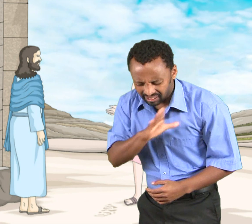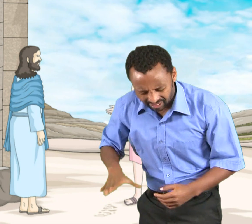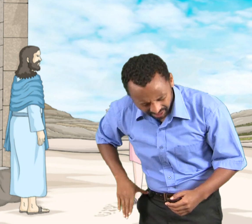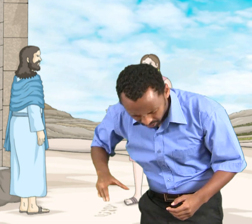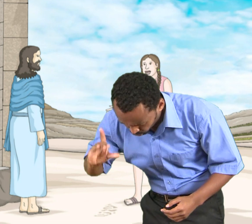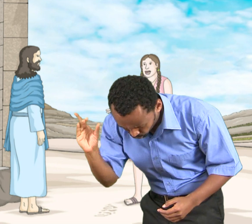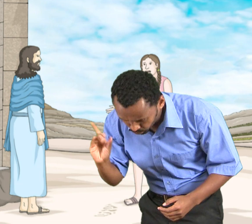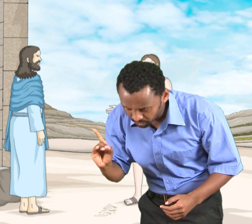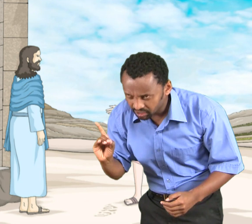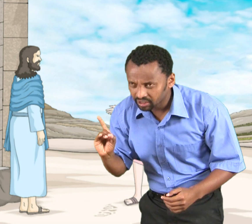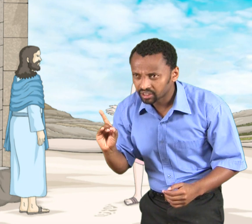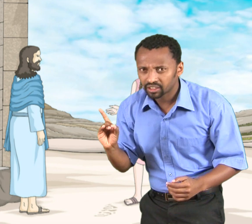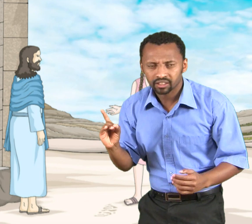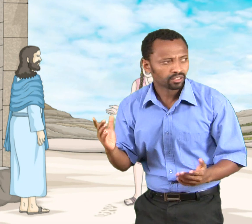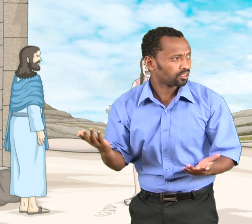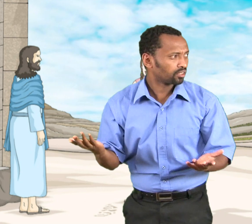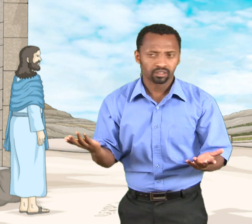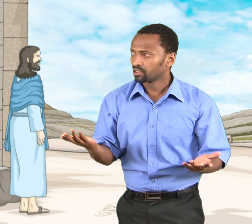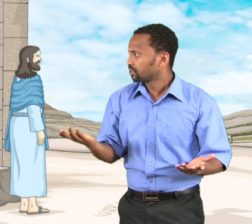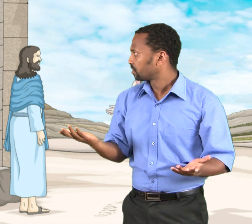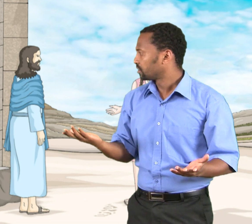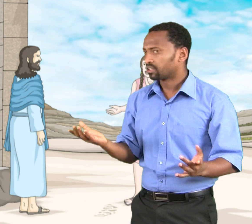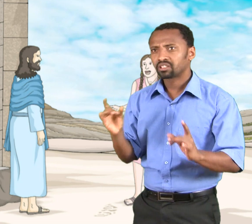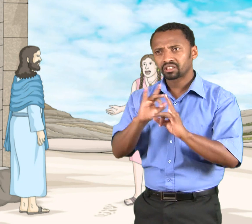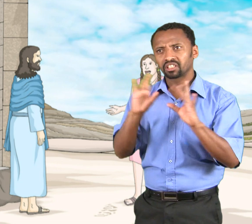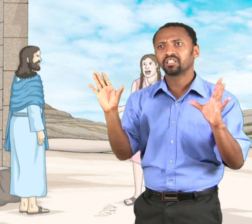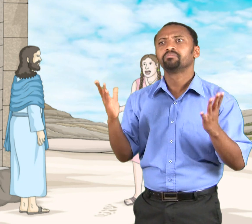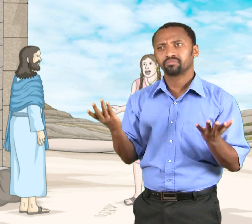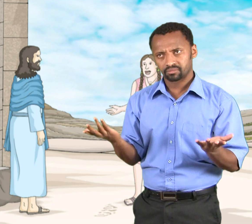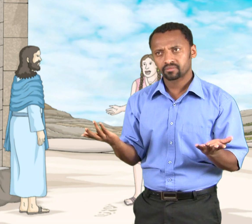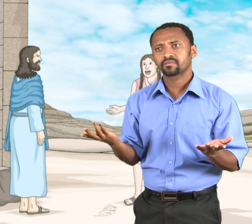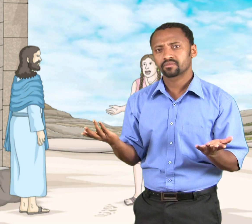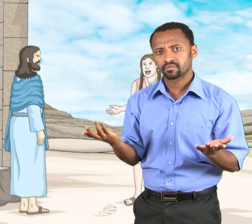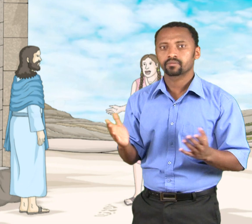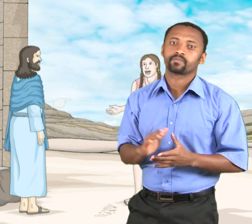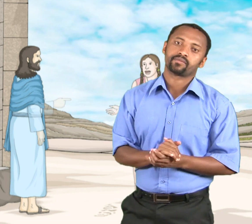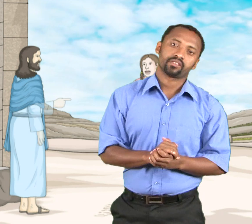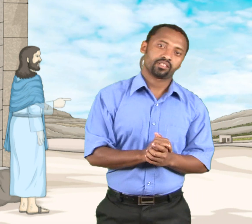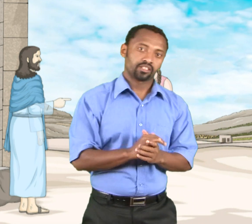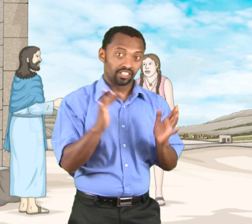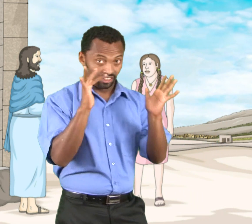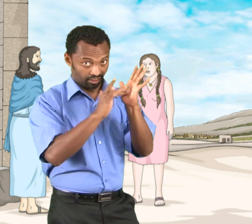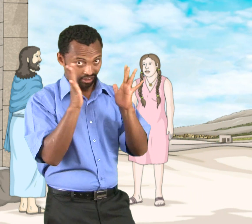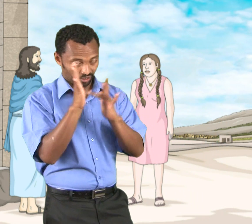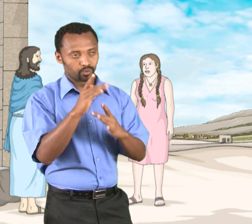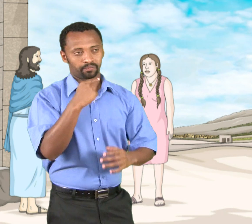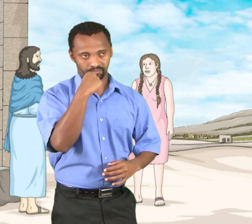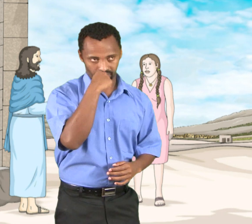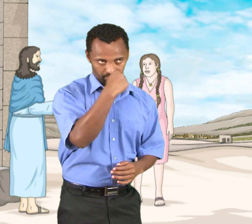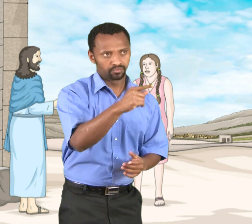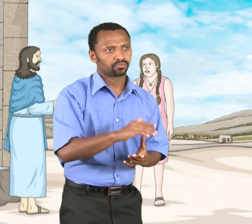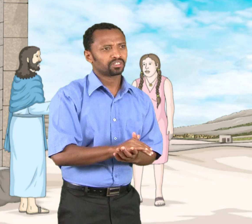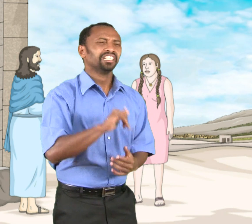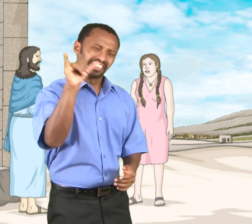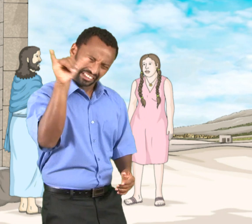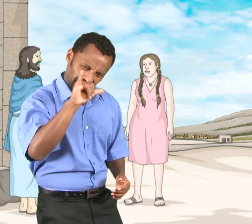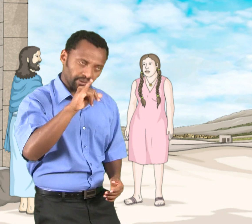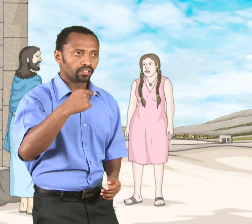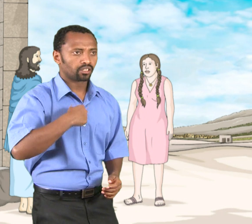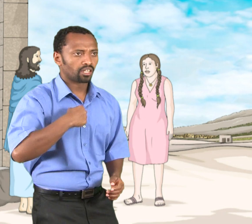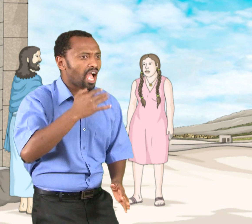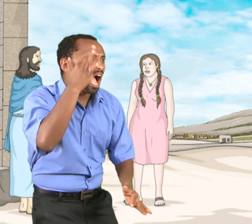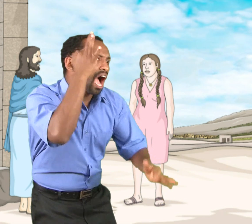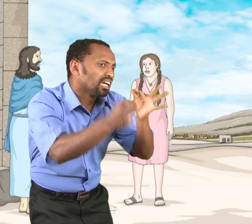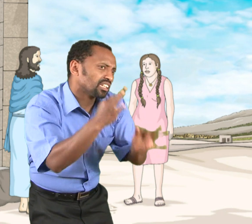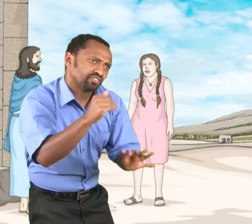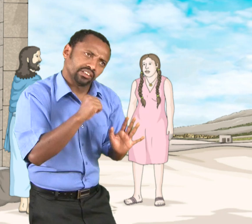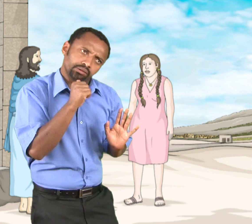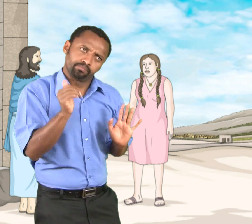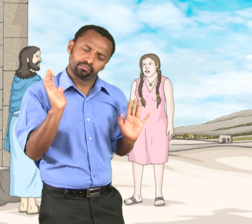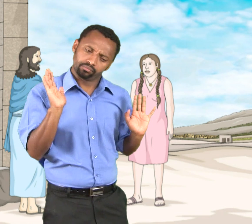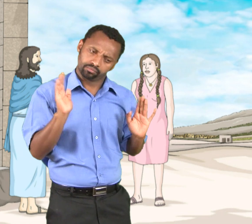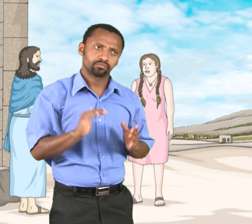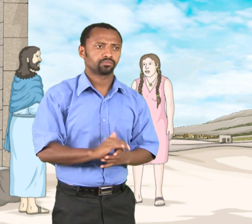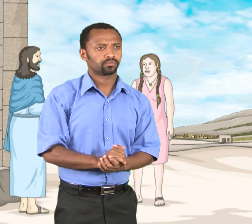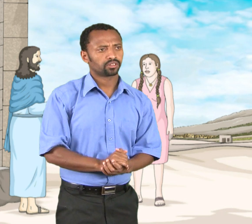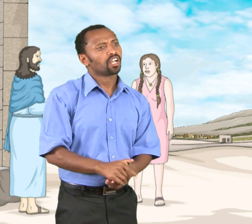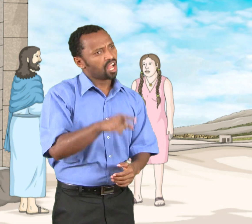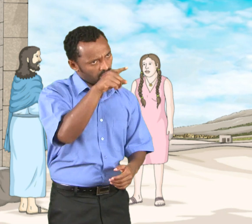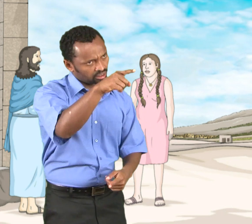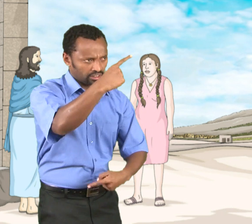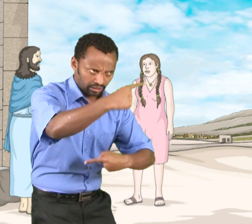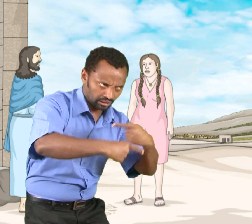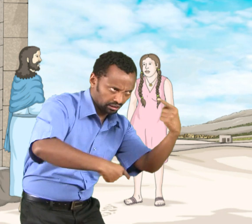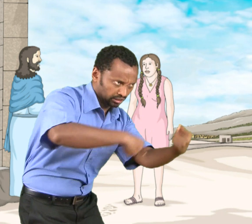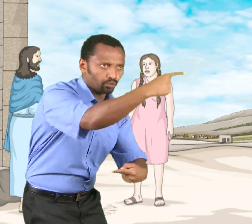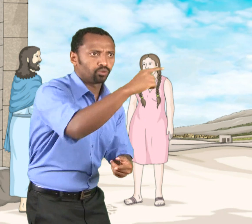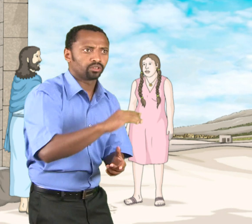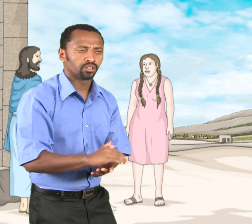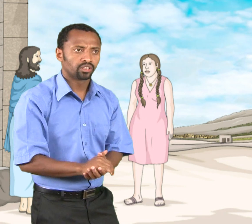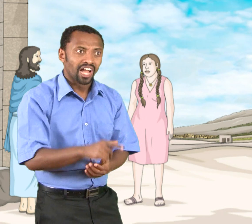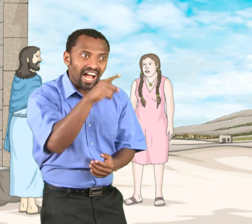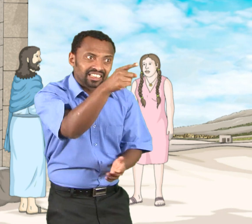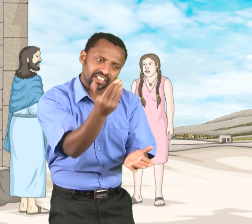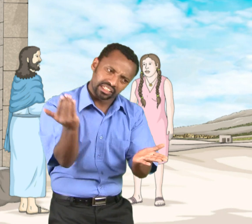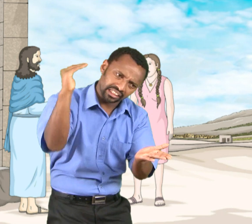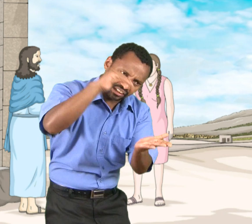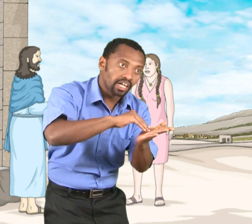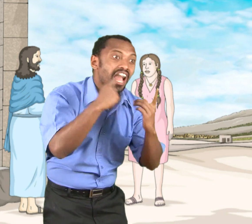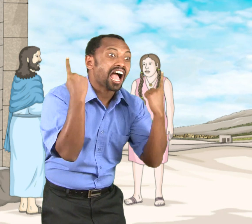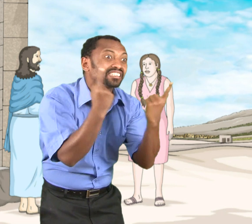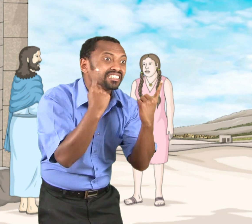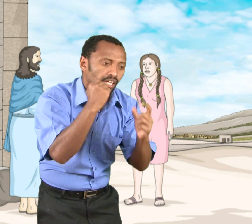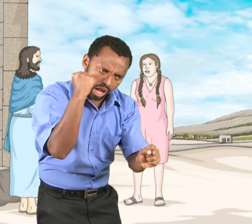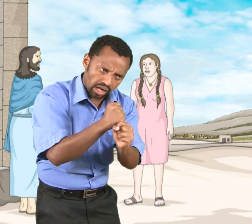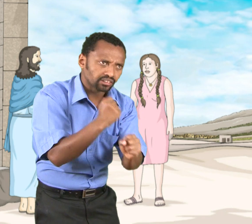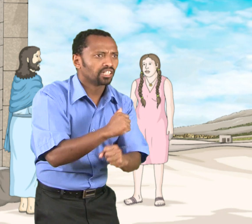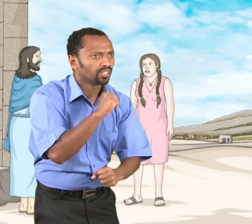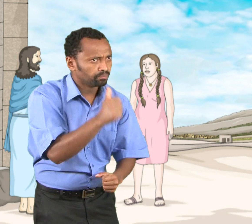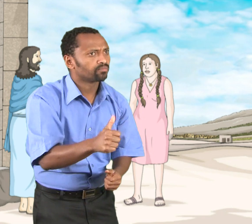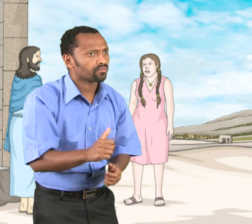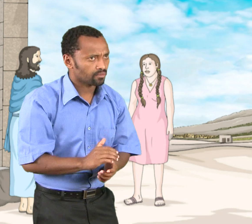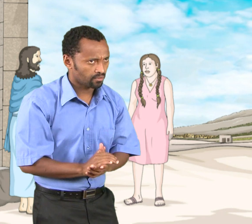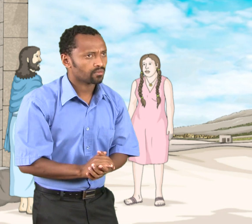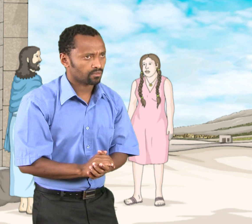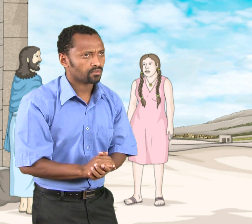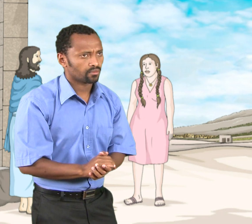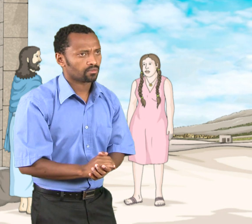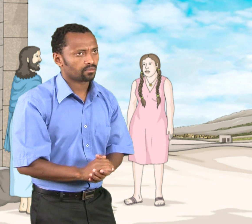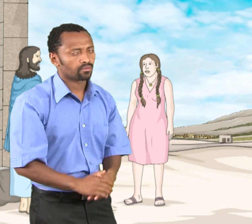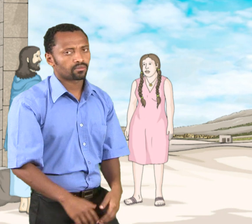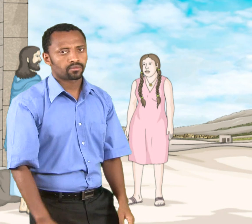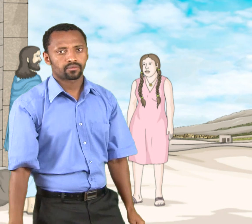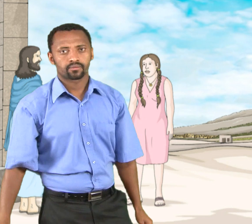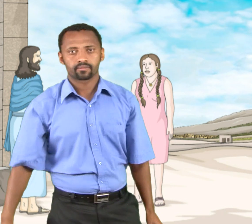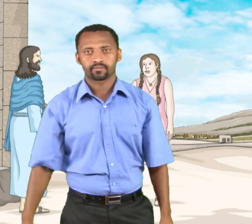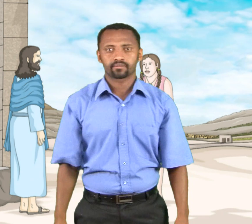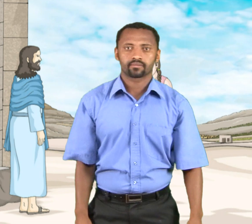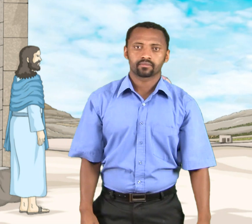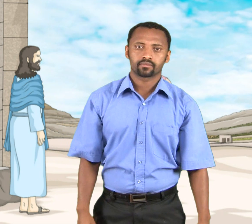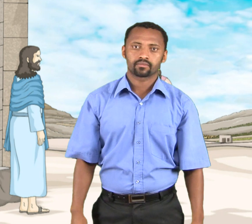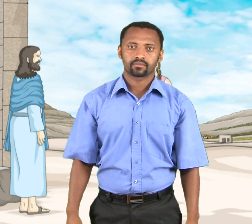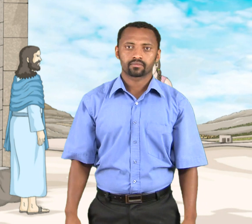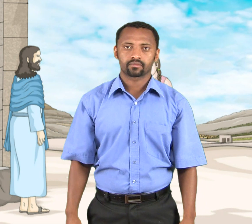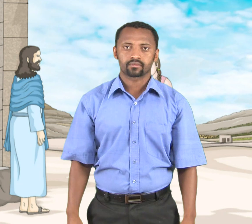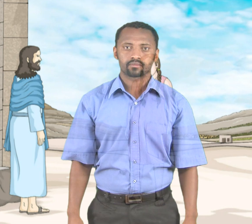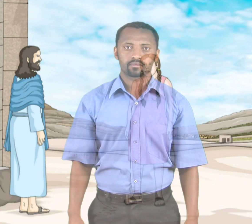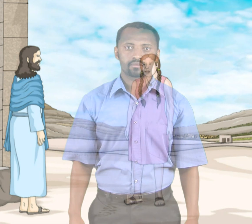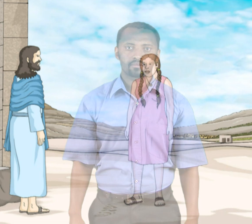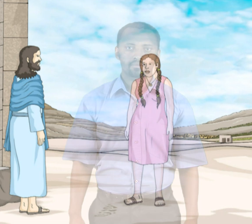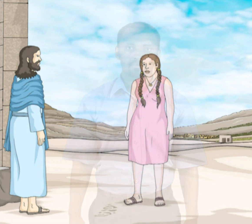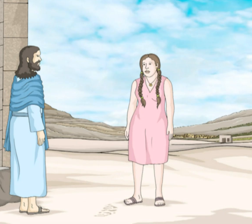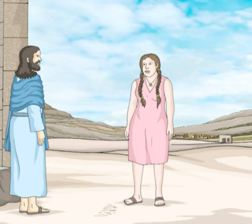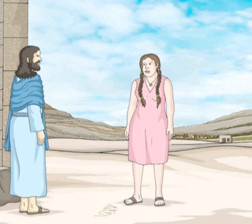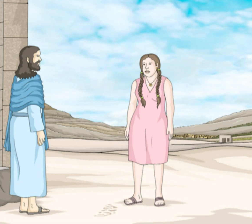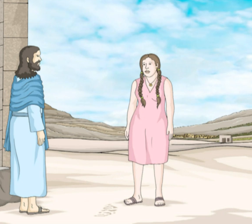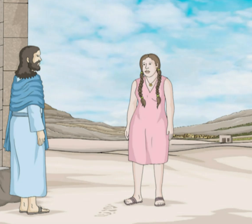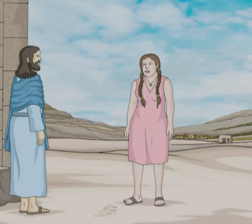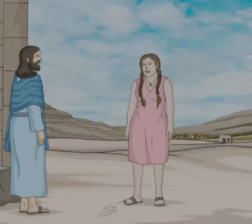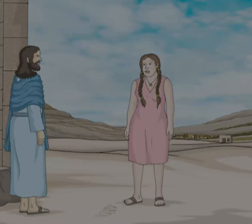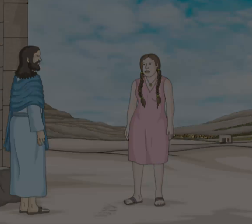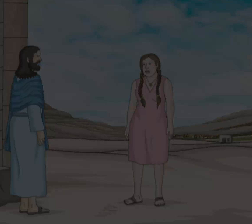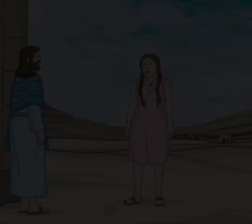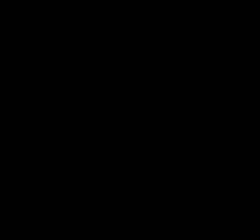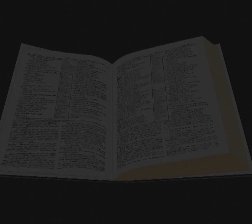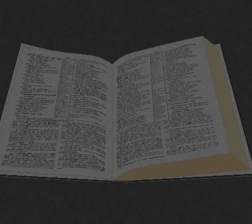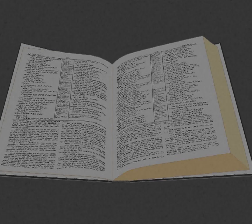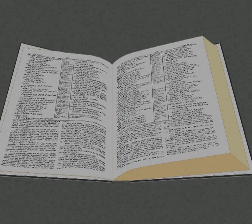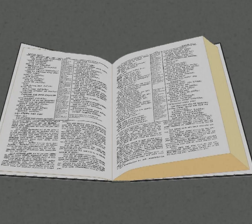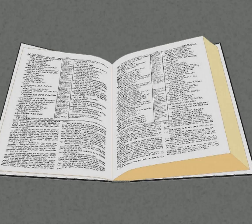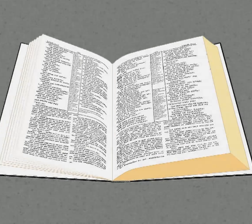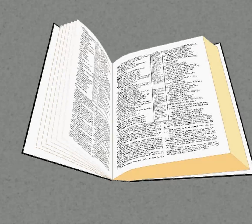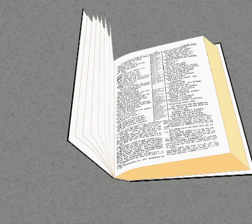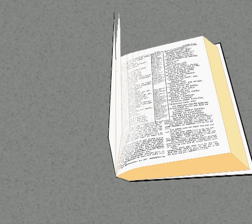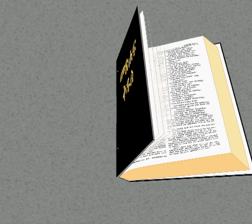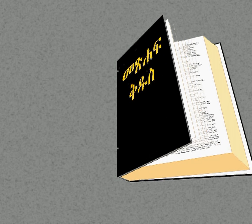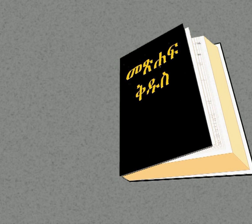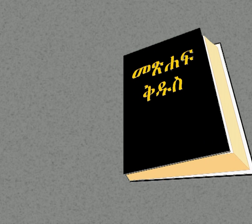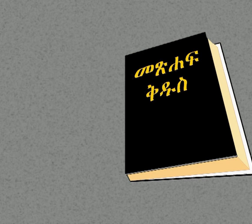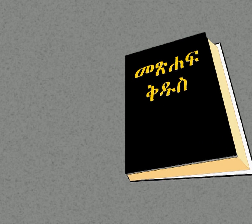“No one, Lord,” she answered. “Then neither do I condemn you,” Jesus declared. “Now go and sin no more.”